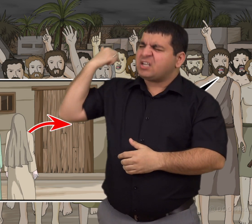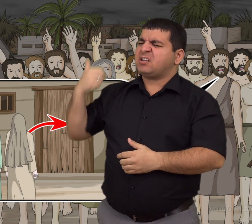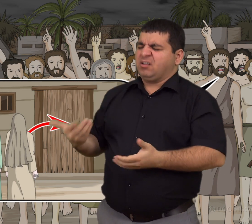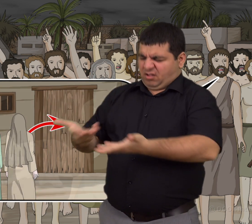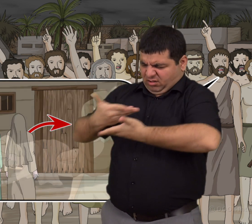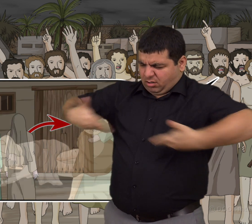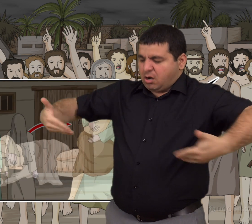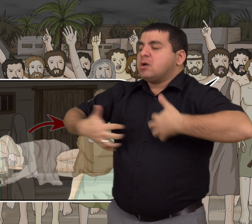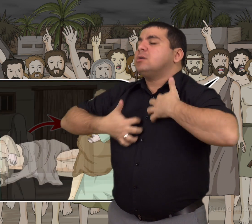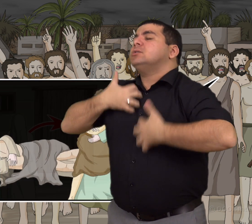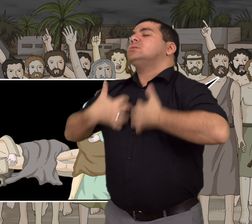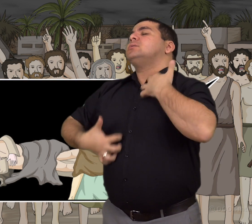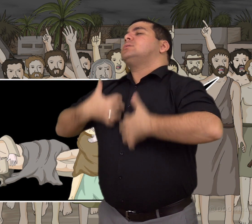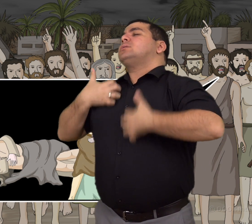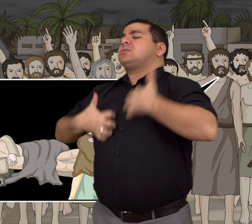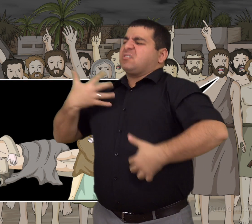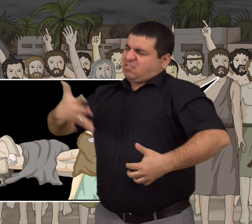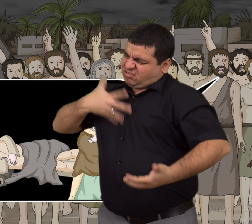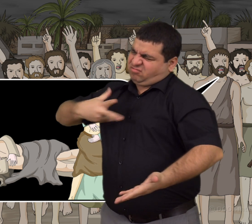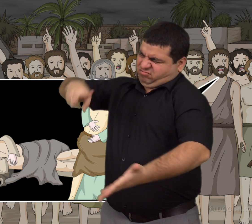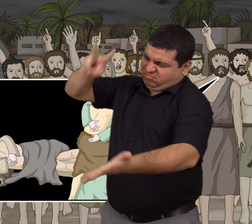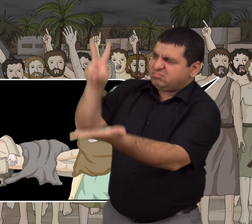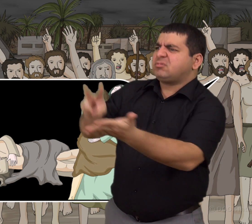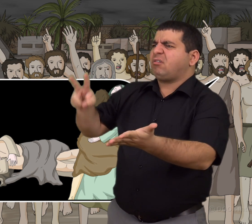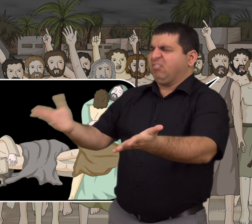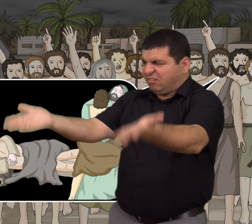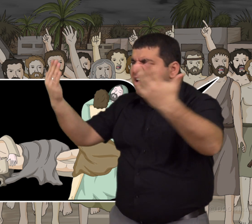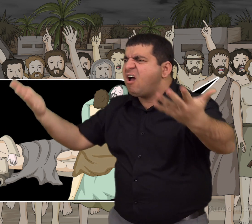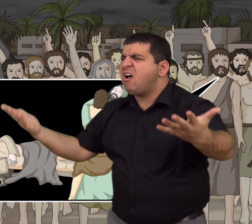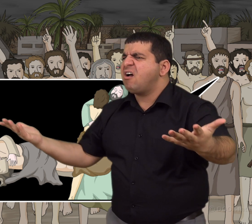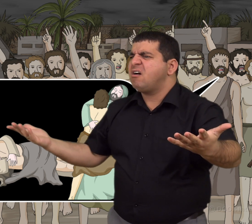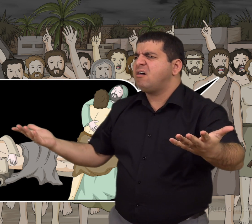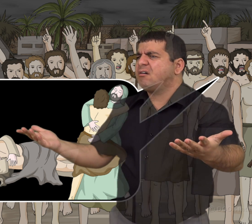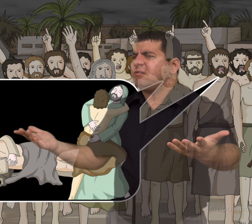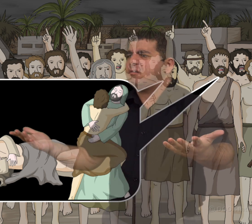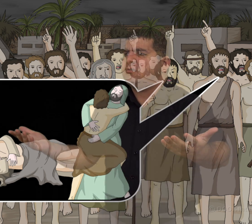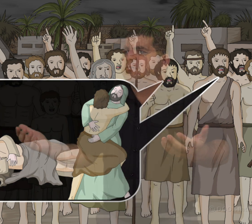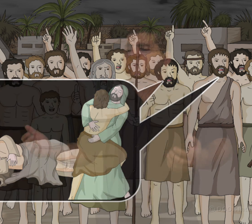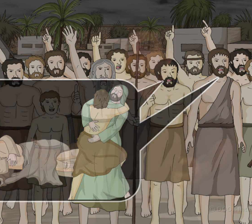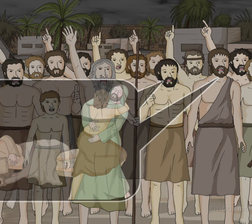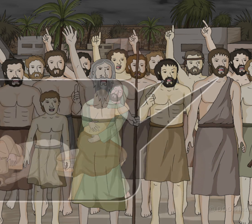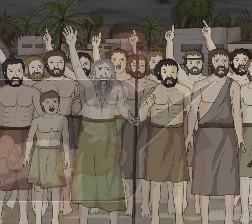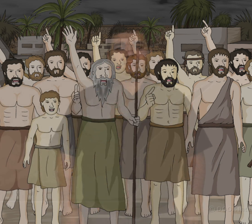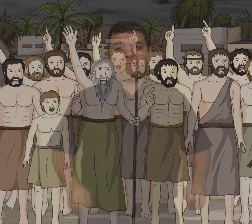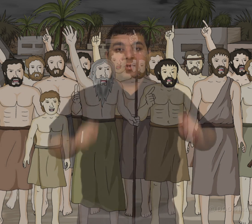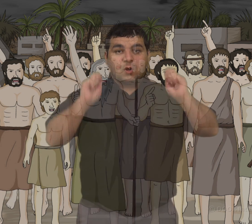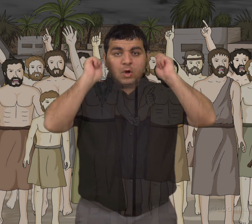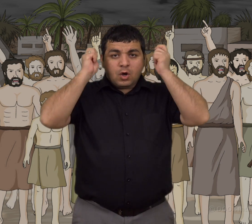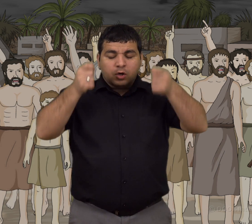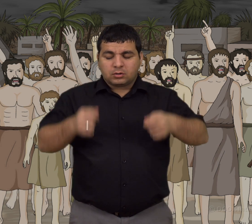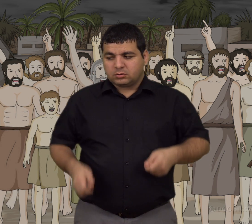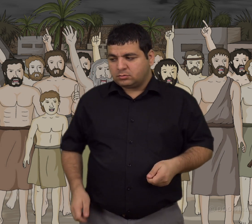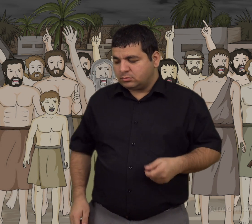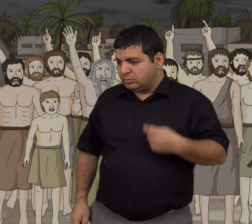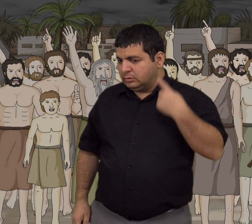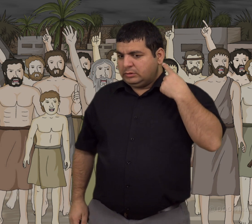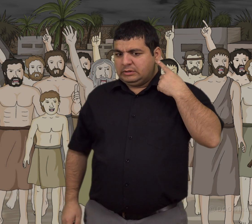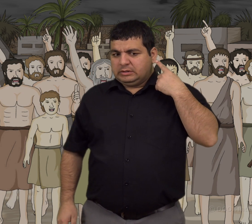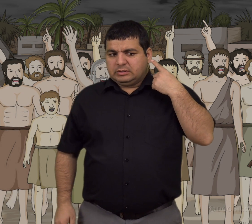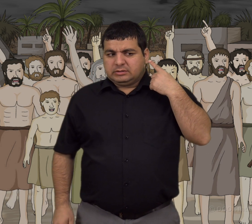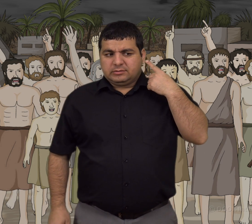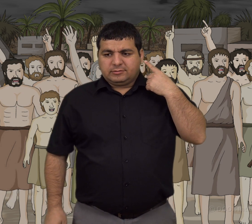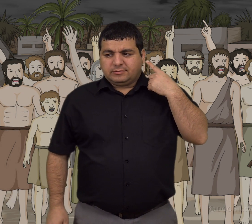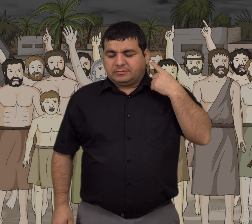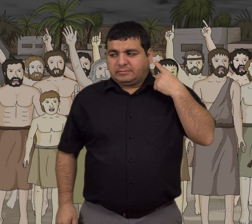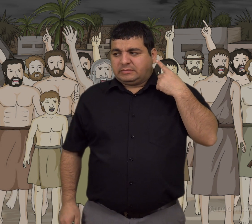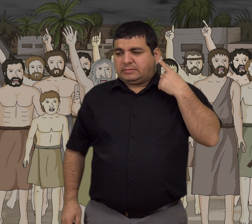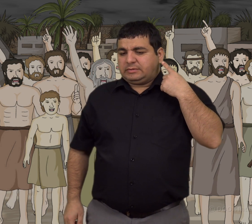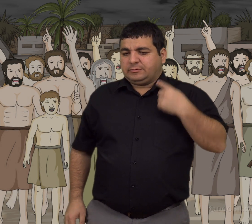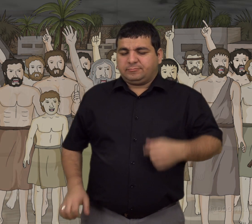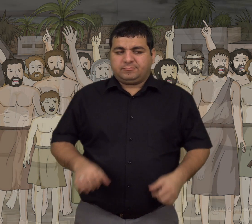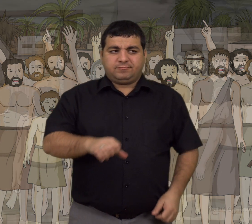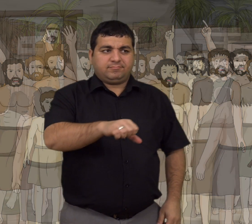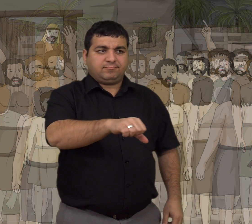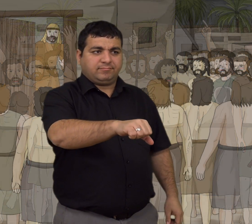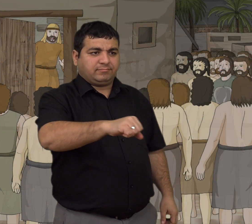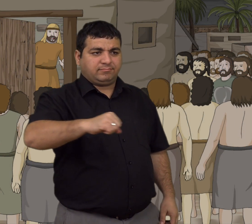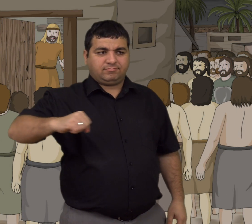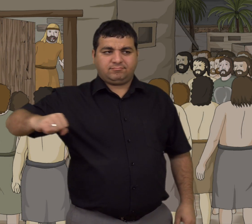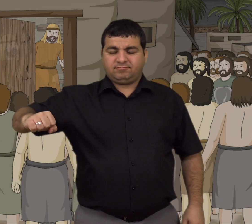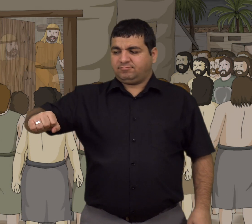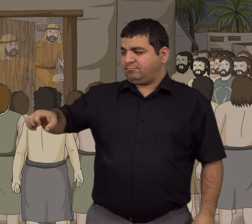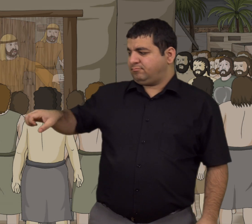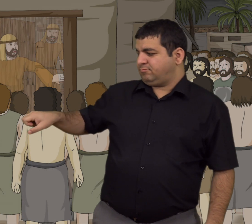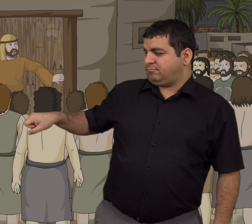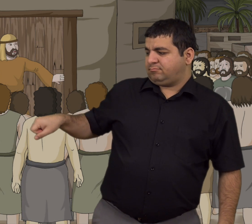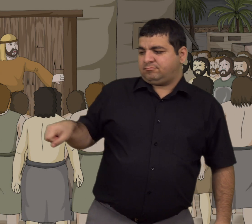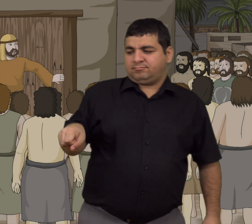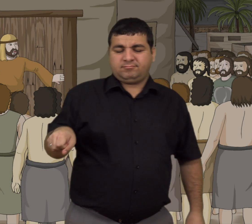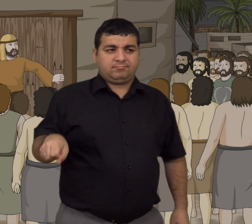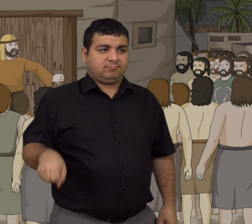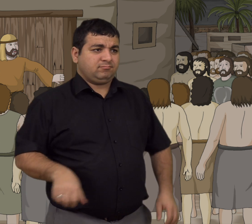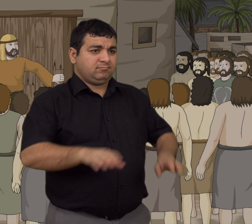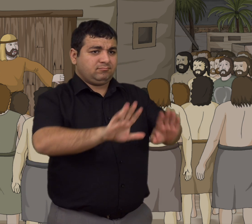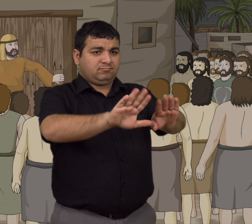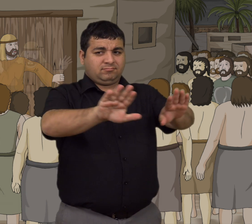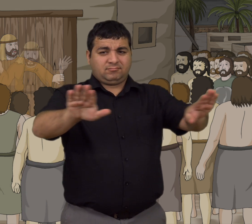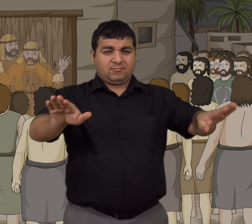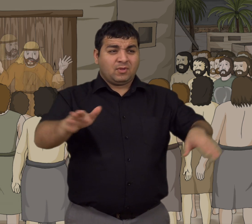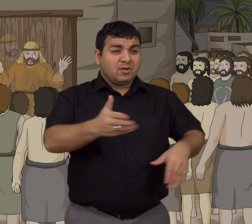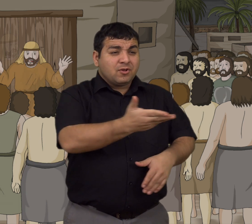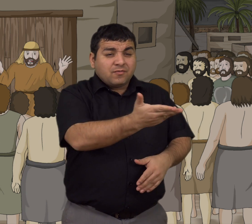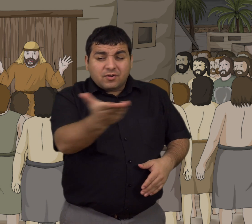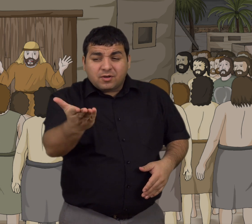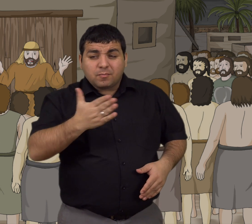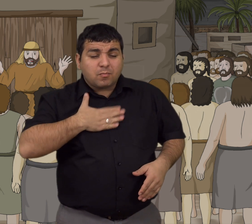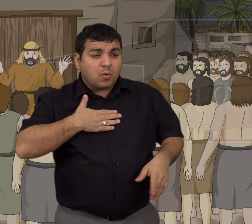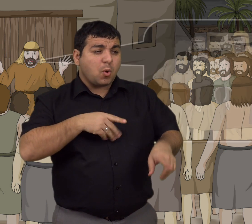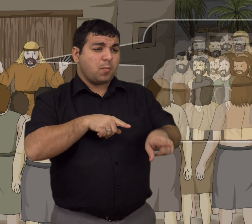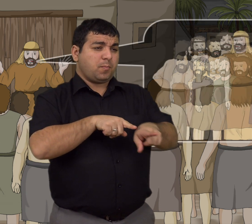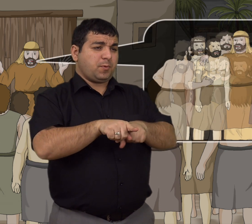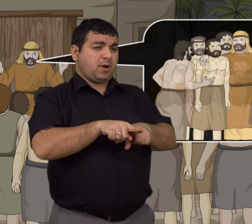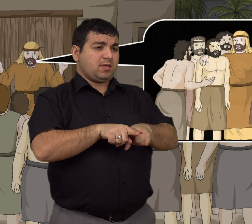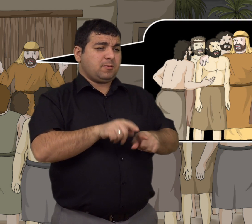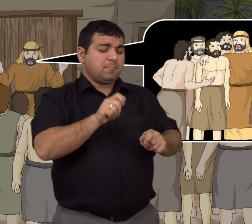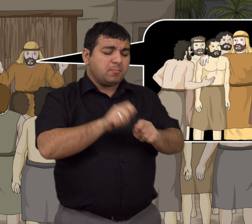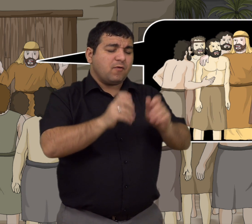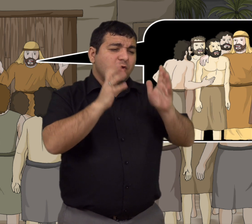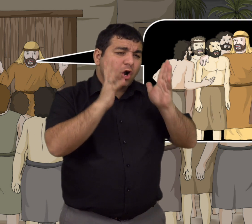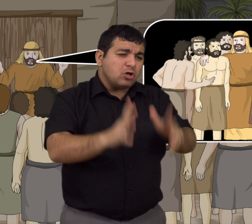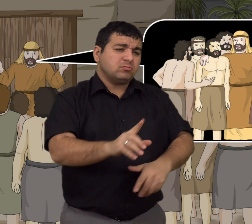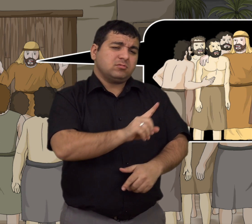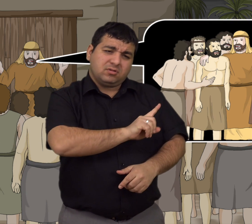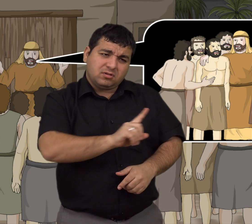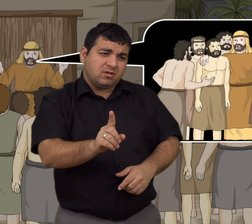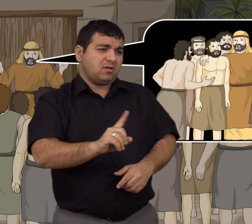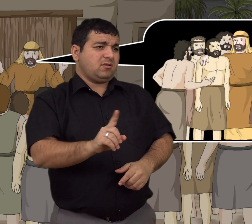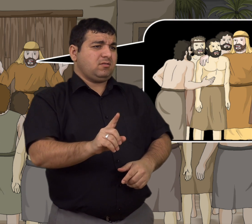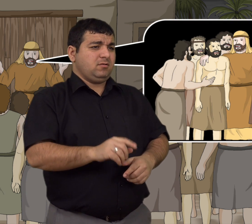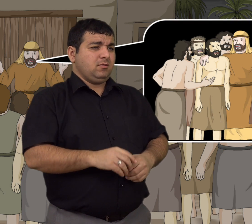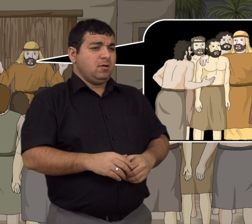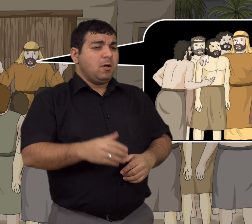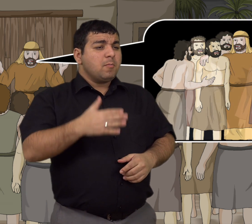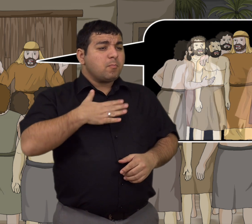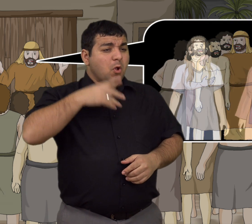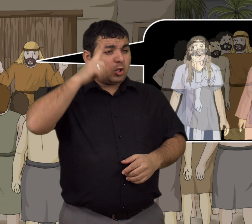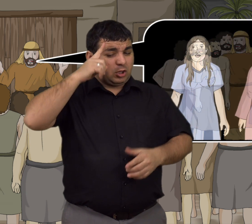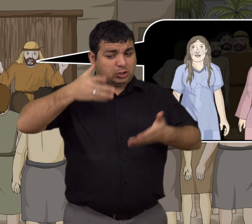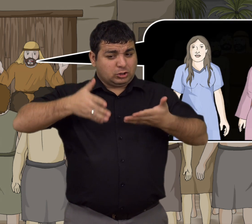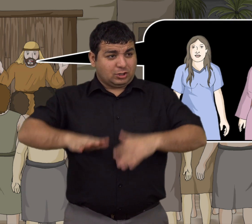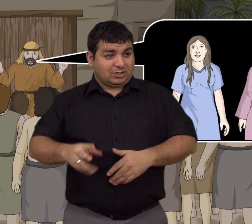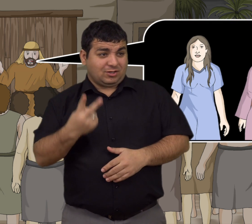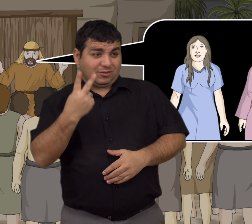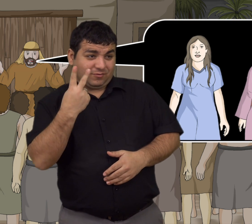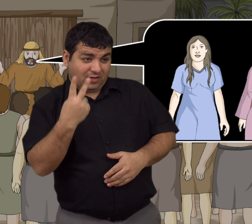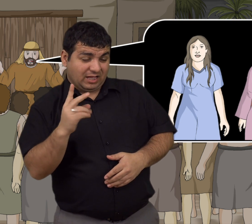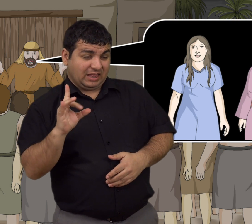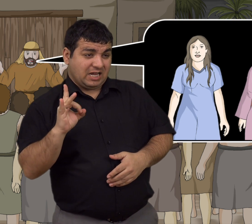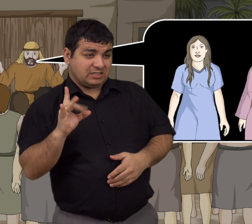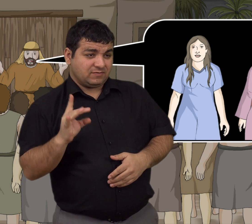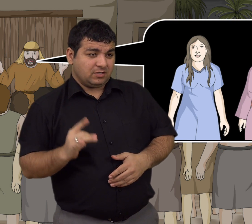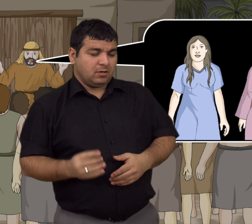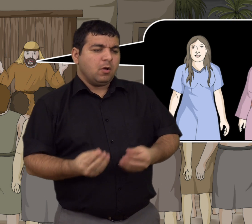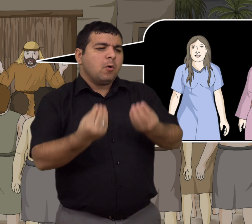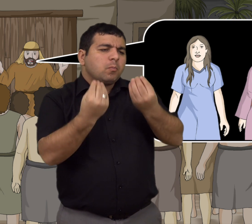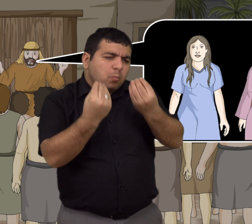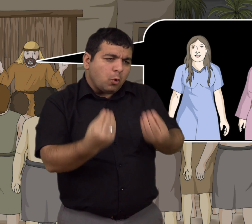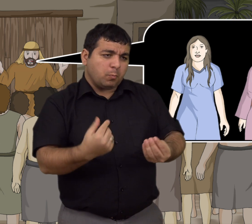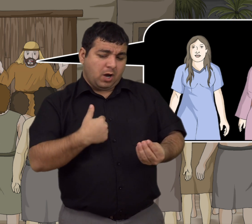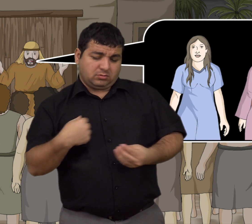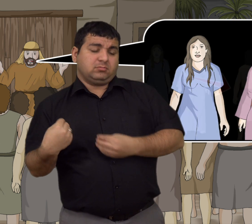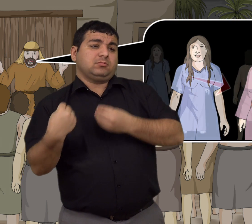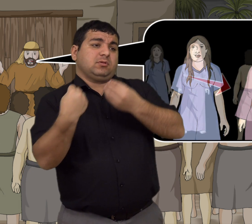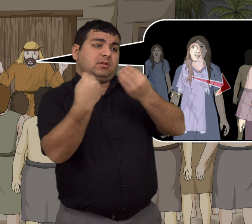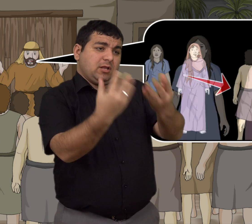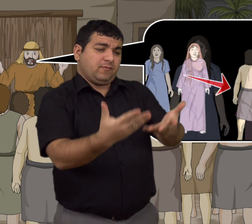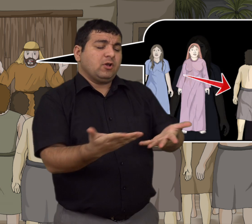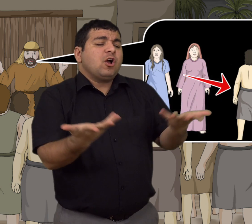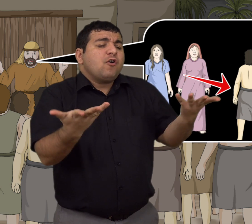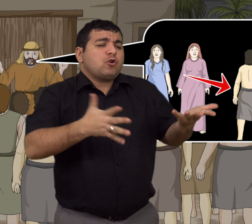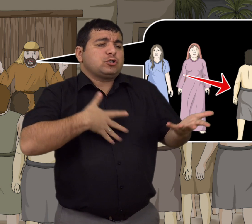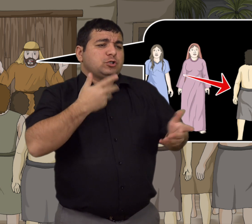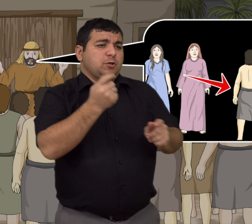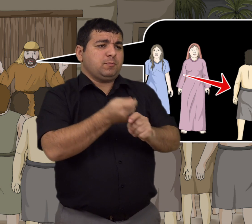Send them out to us so we can have relations with them!” Lot went outside to meet them, shutting the door behind him. “Please, my brothers,” he pleaded, “don’t do such a wicked thing! Look, I have two daughters who have never slept with a man.